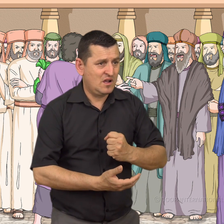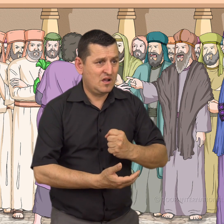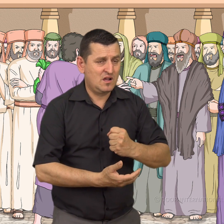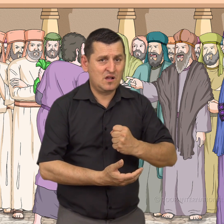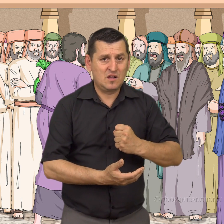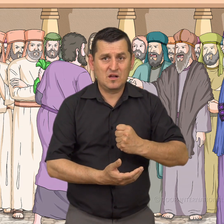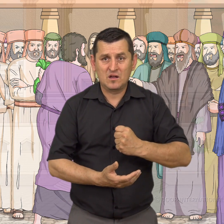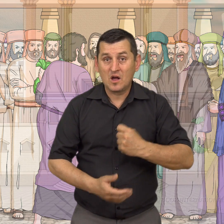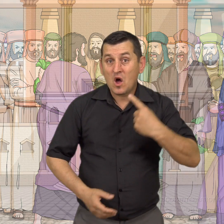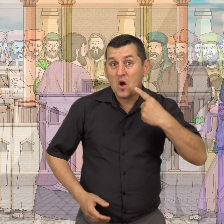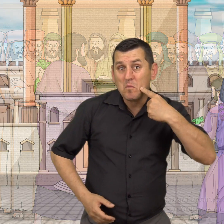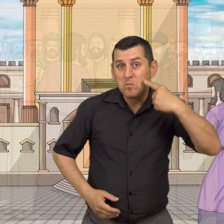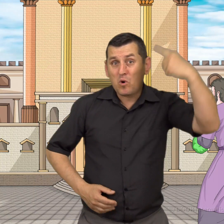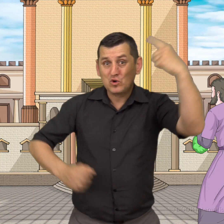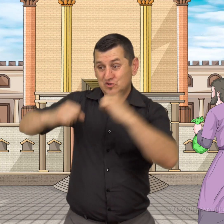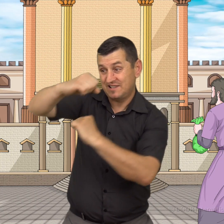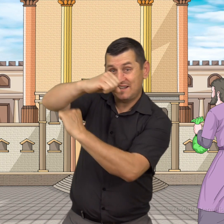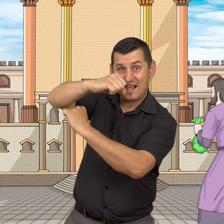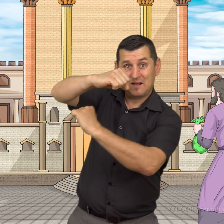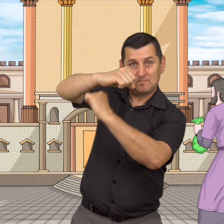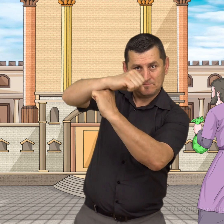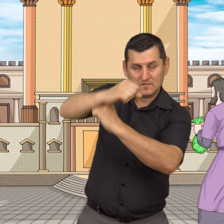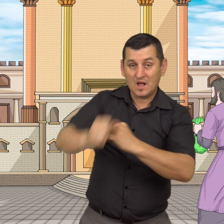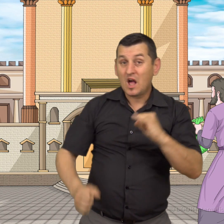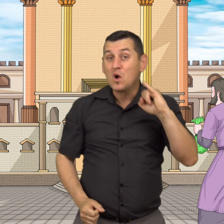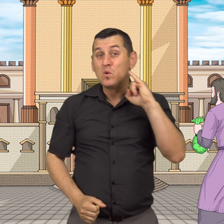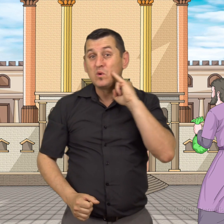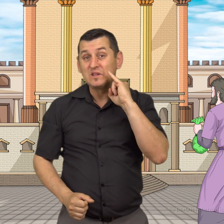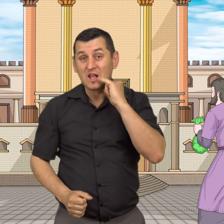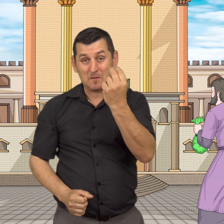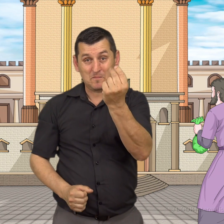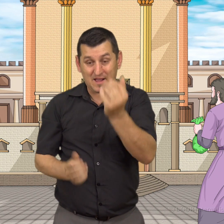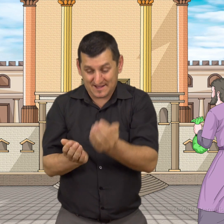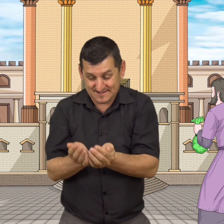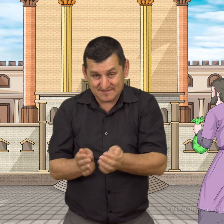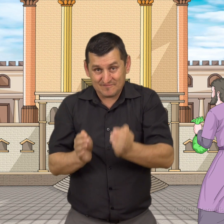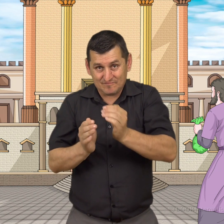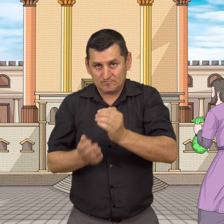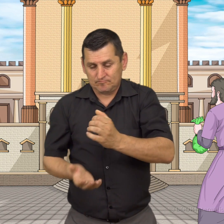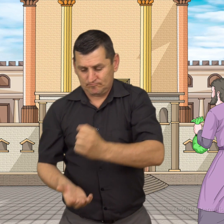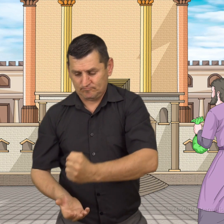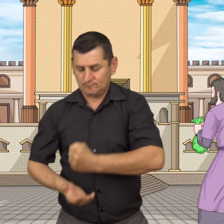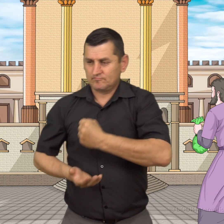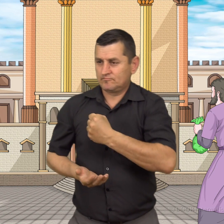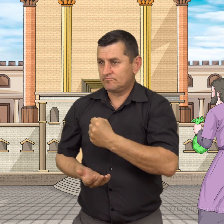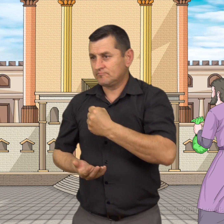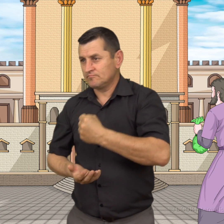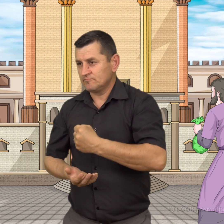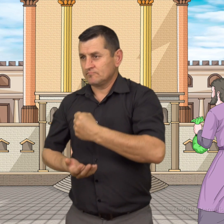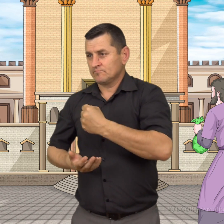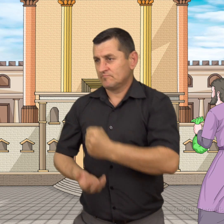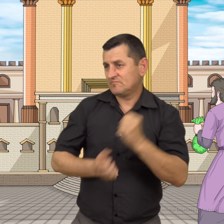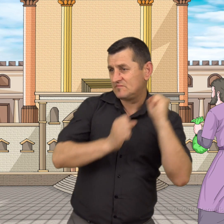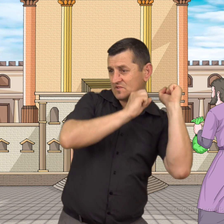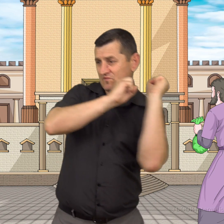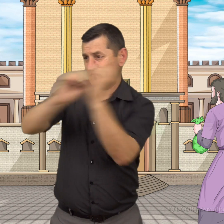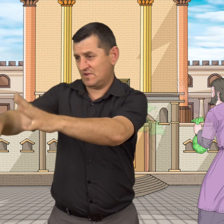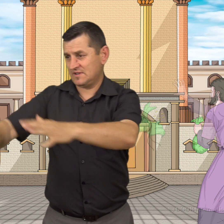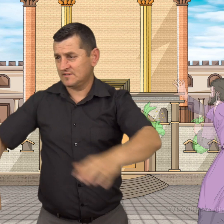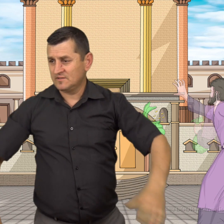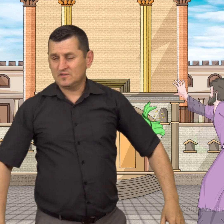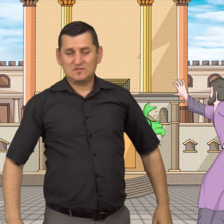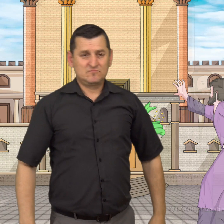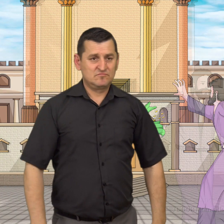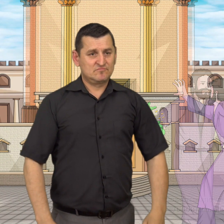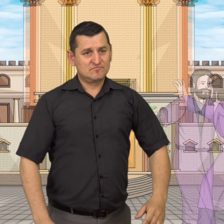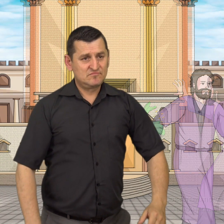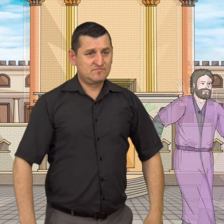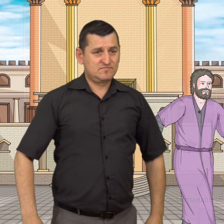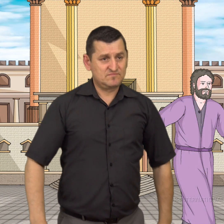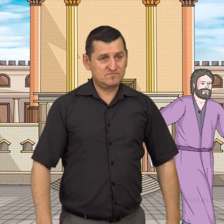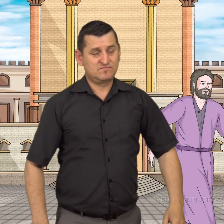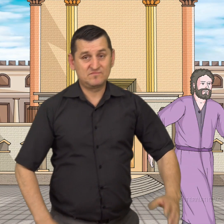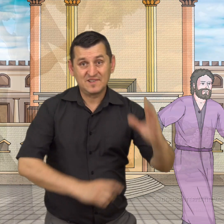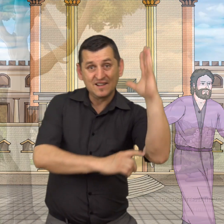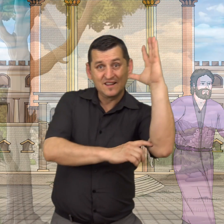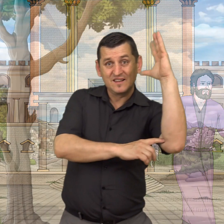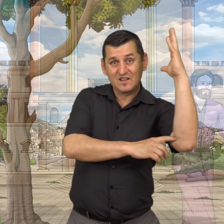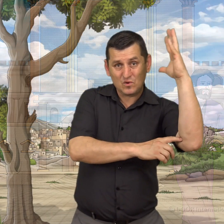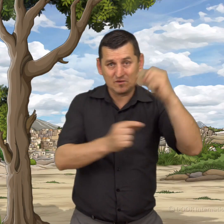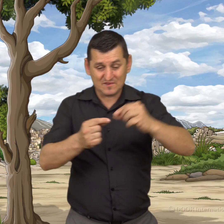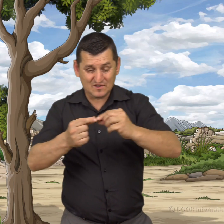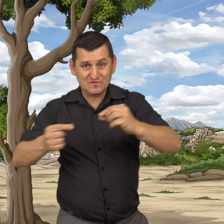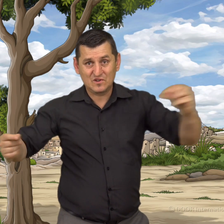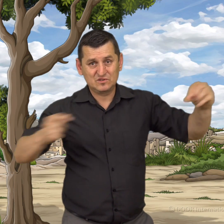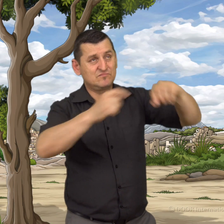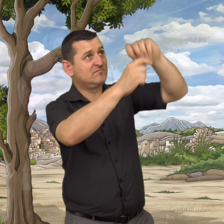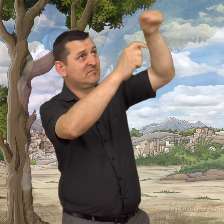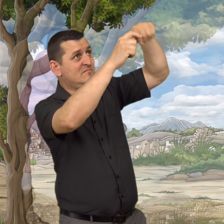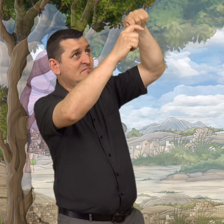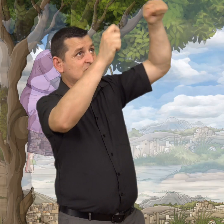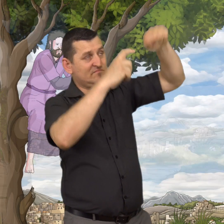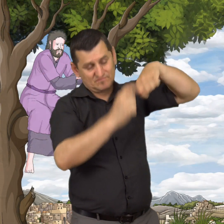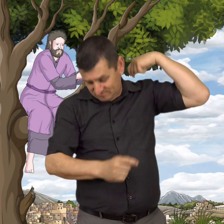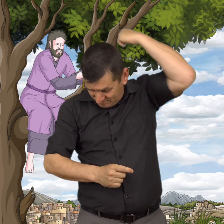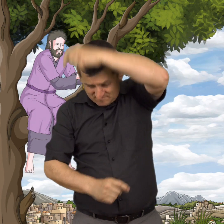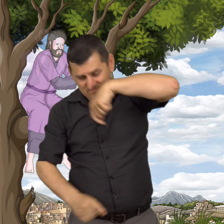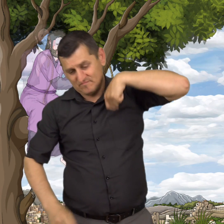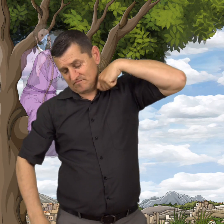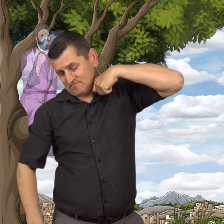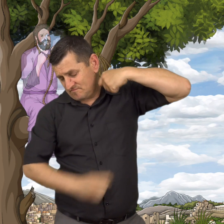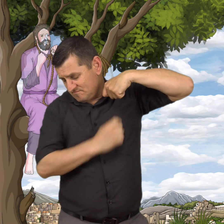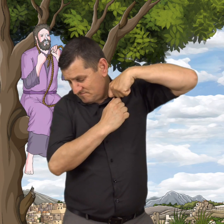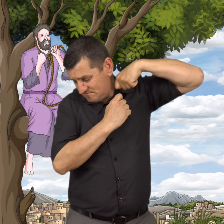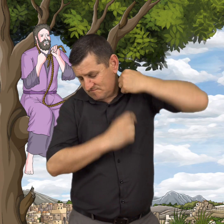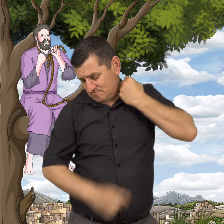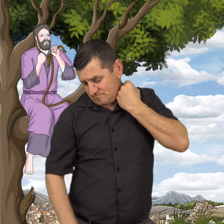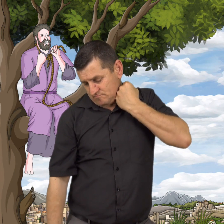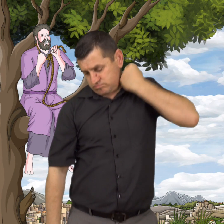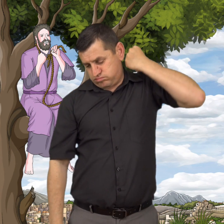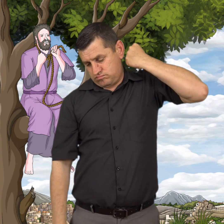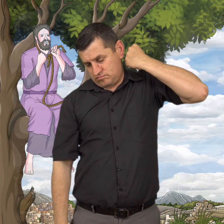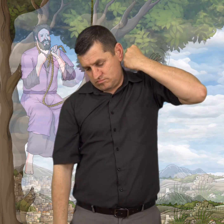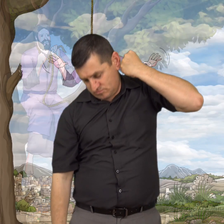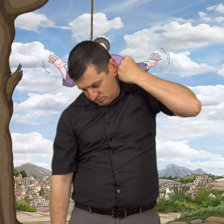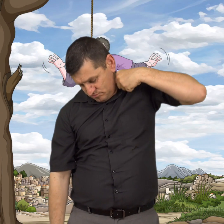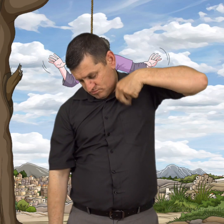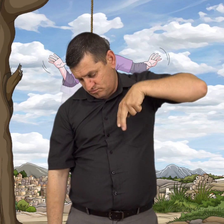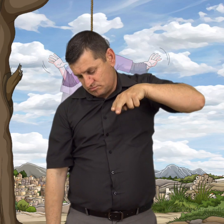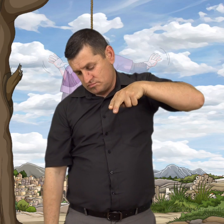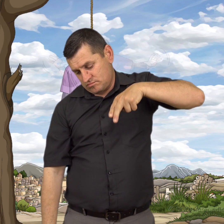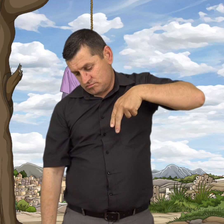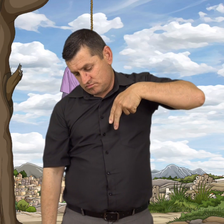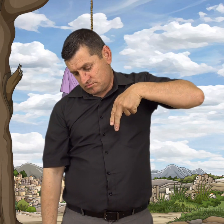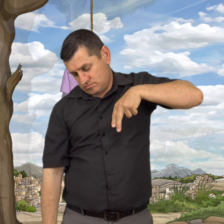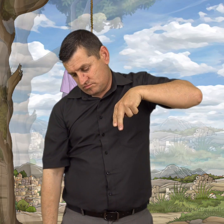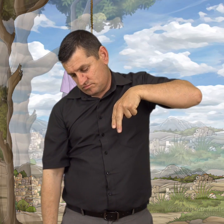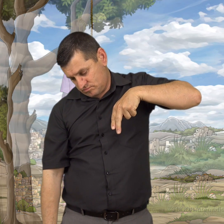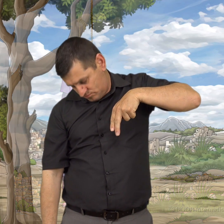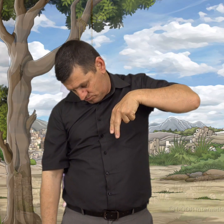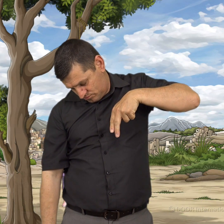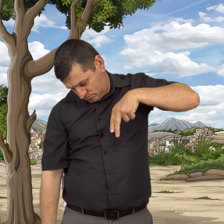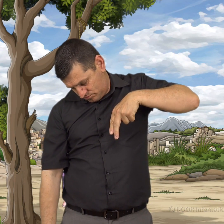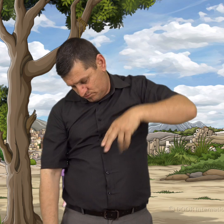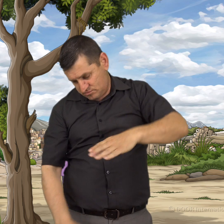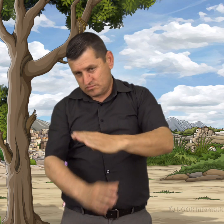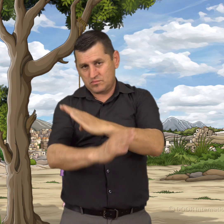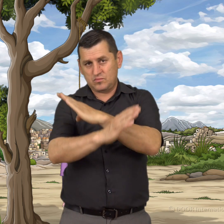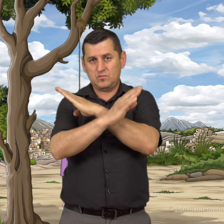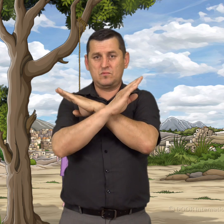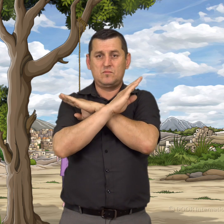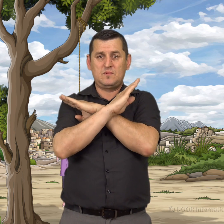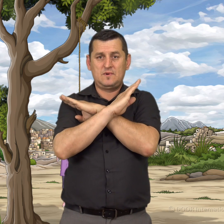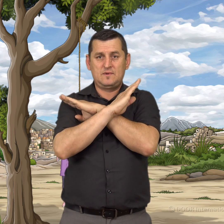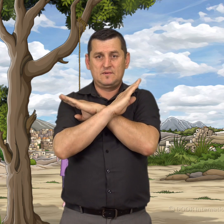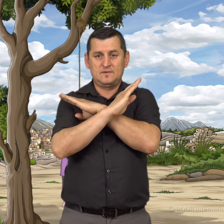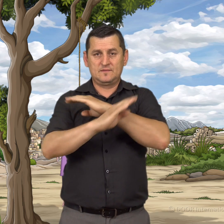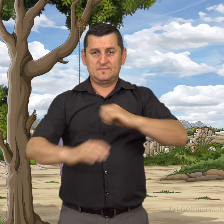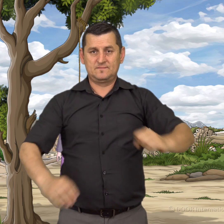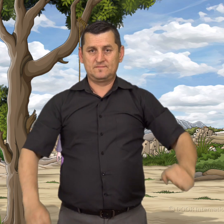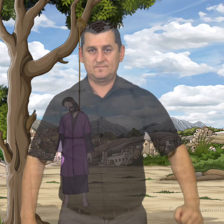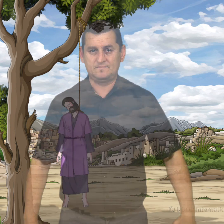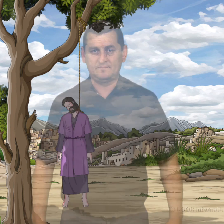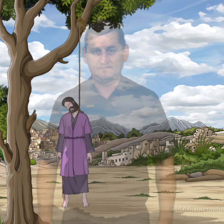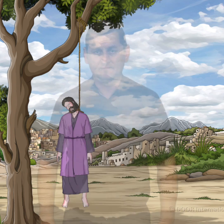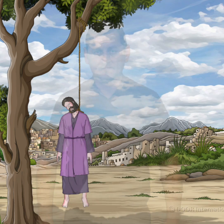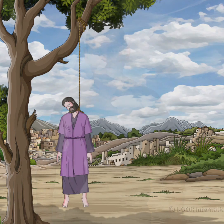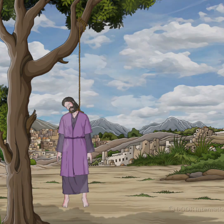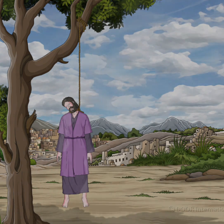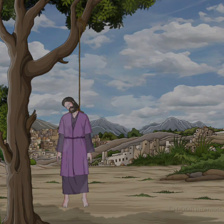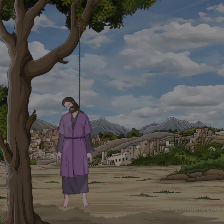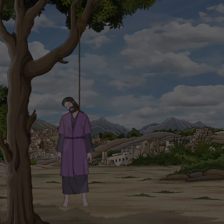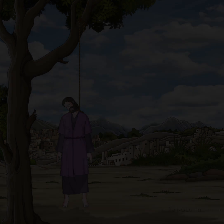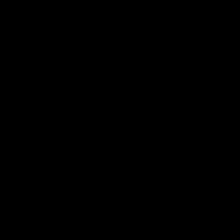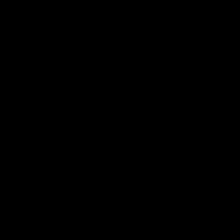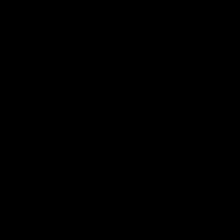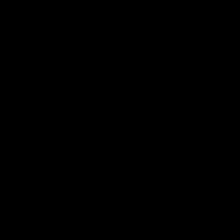So Judas threw the silver into the temple and left. Then he went away and hanged himself.